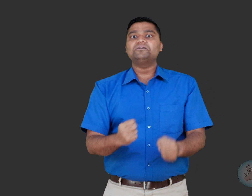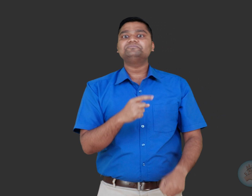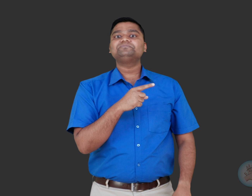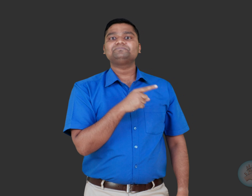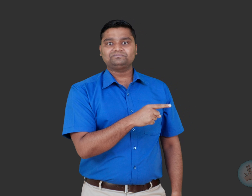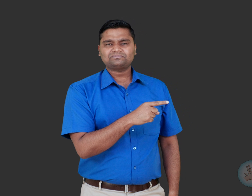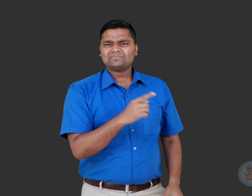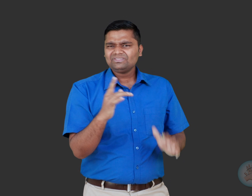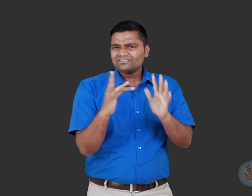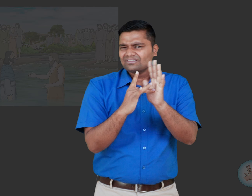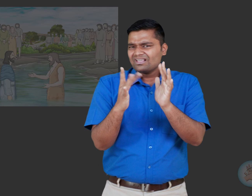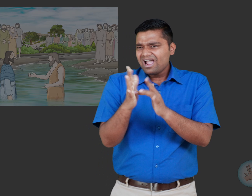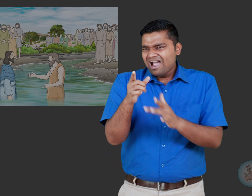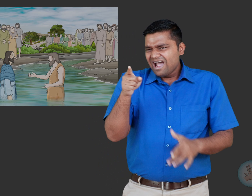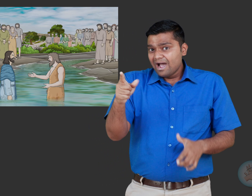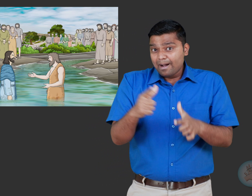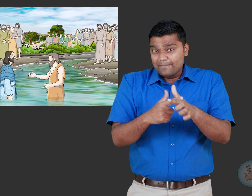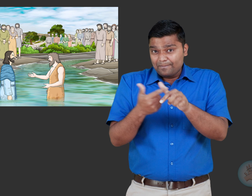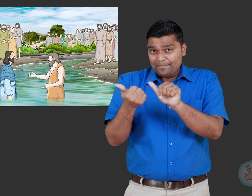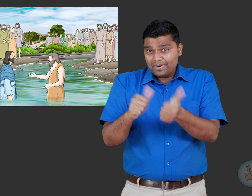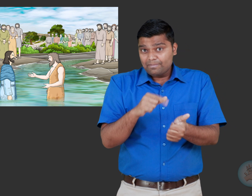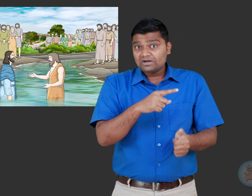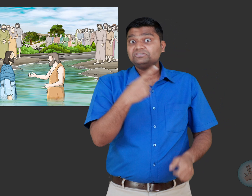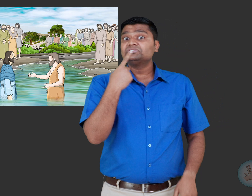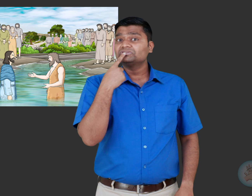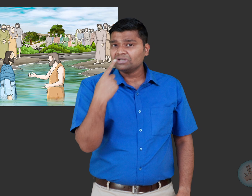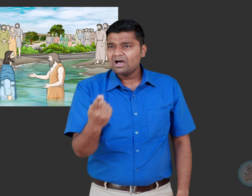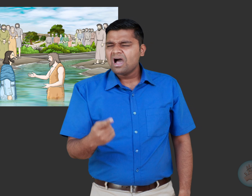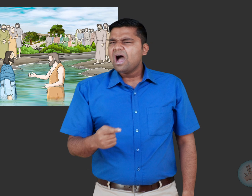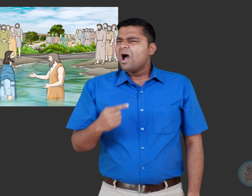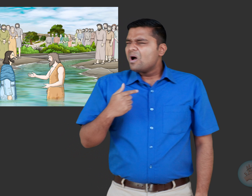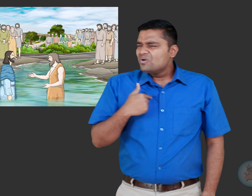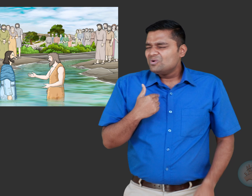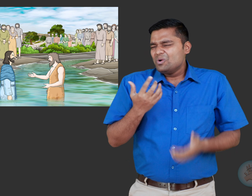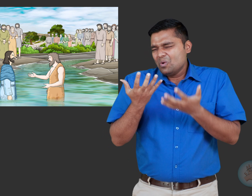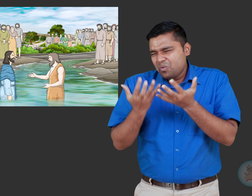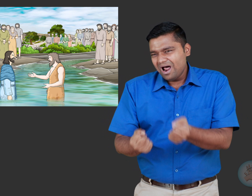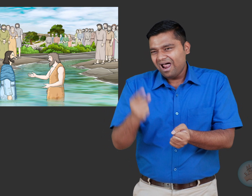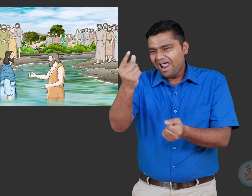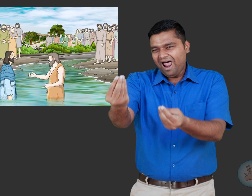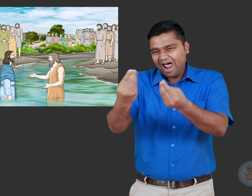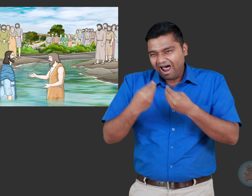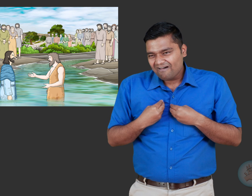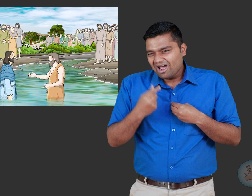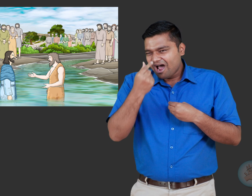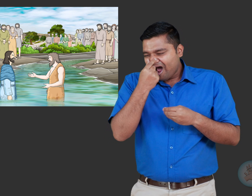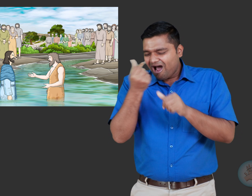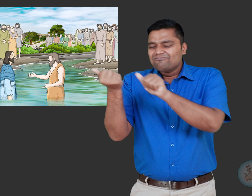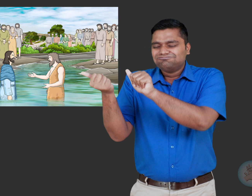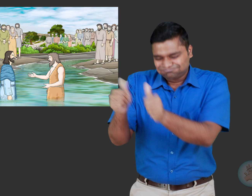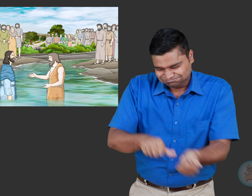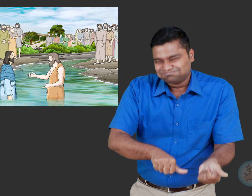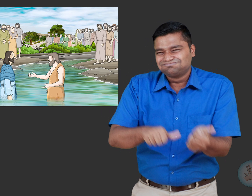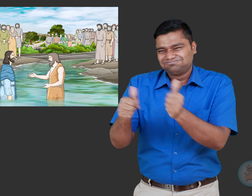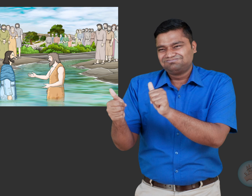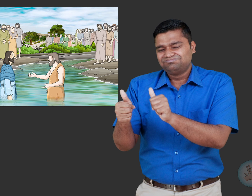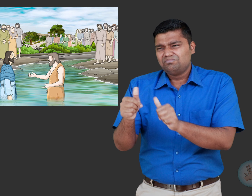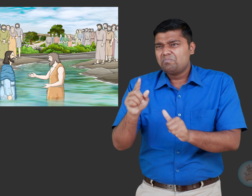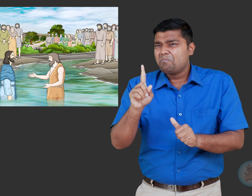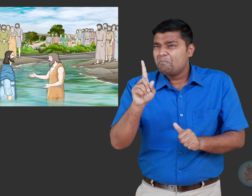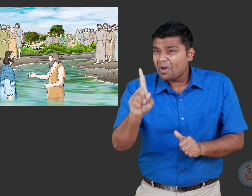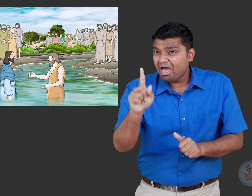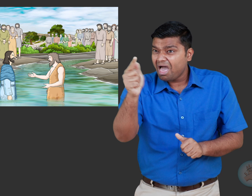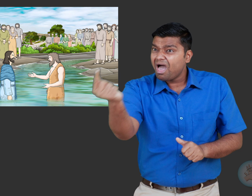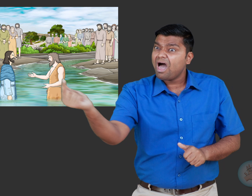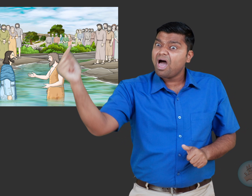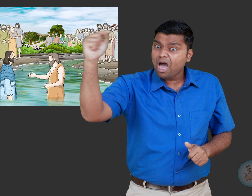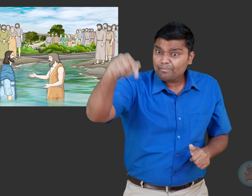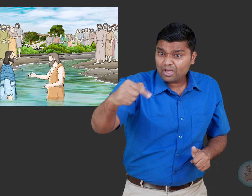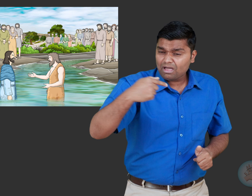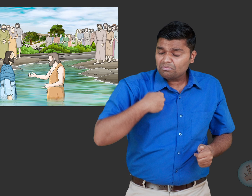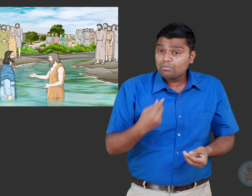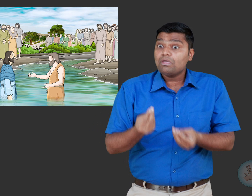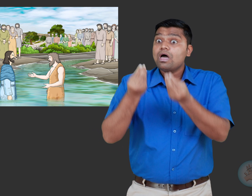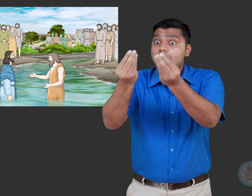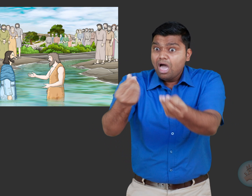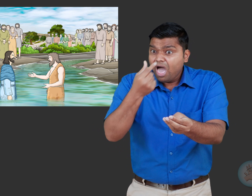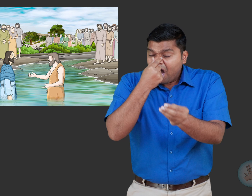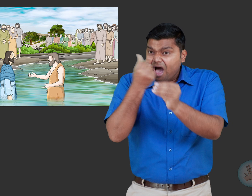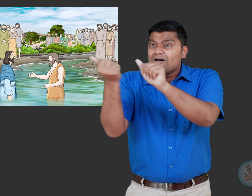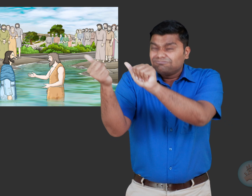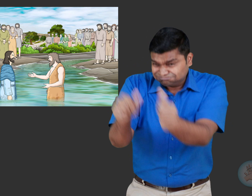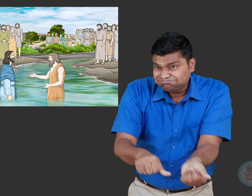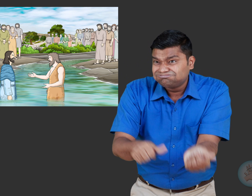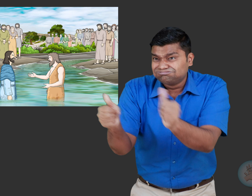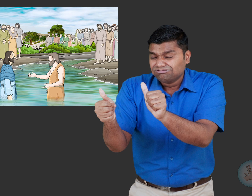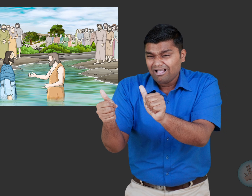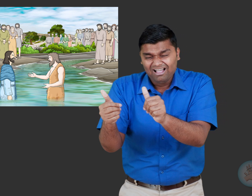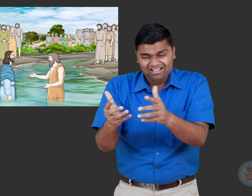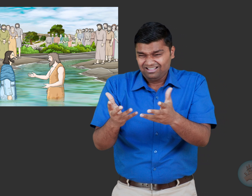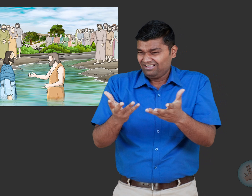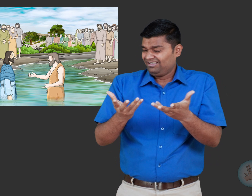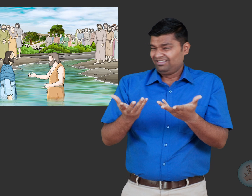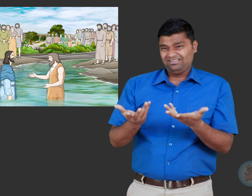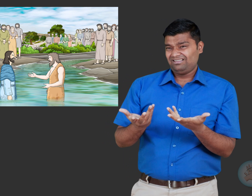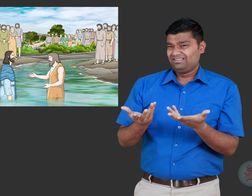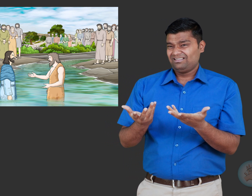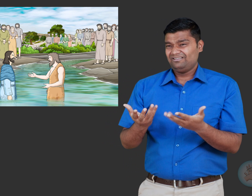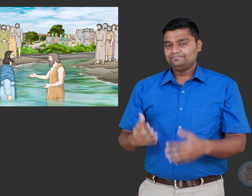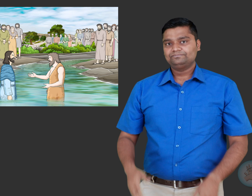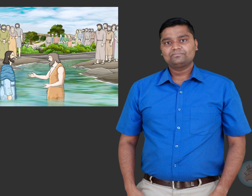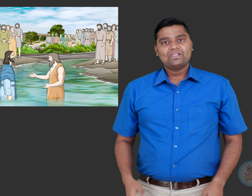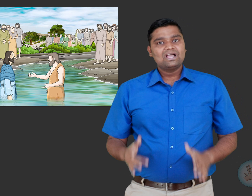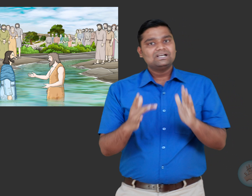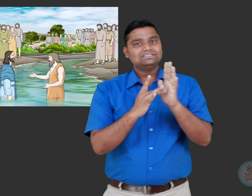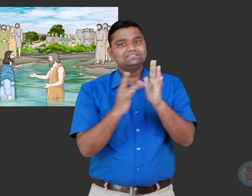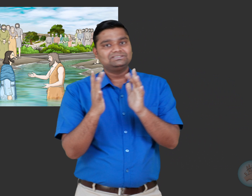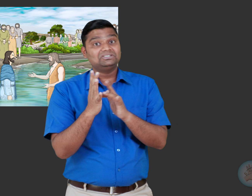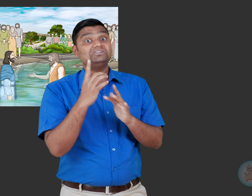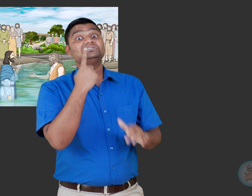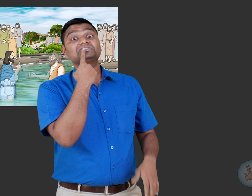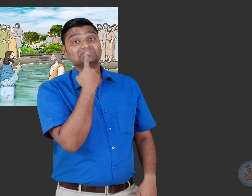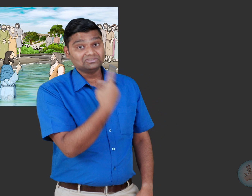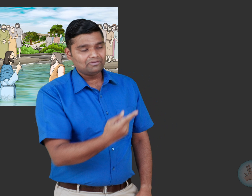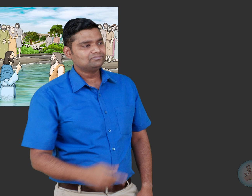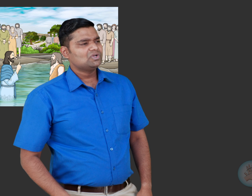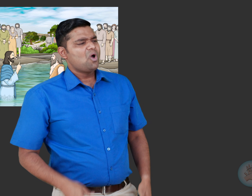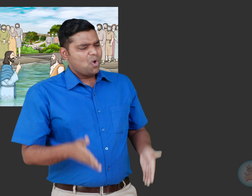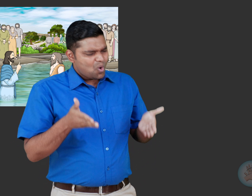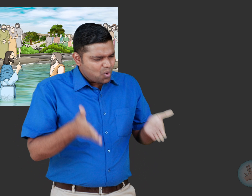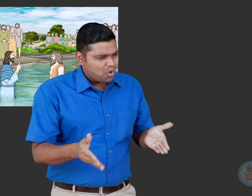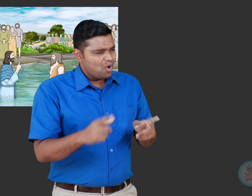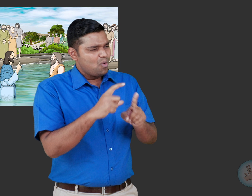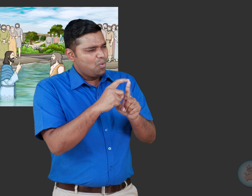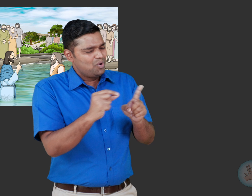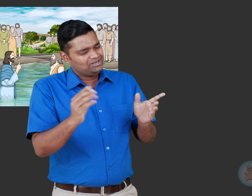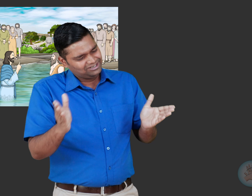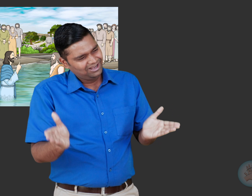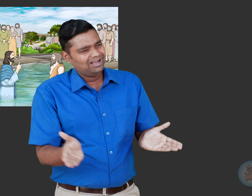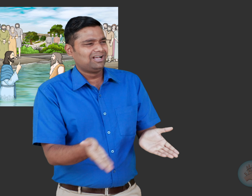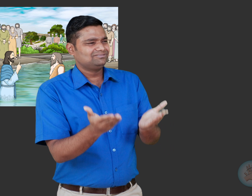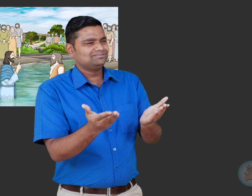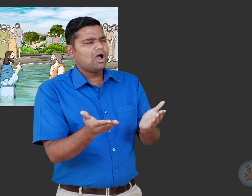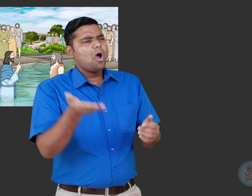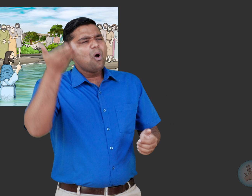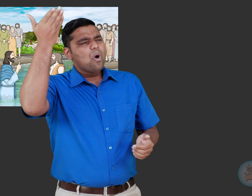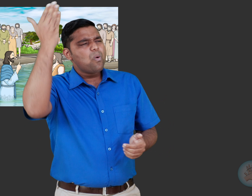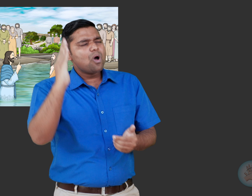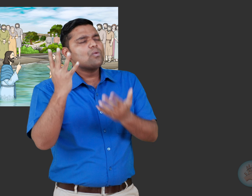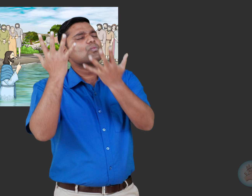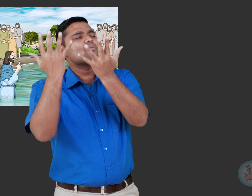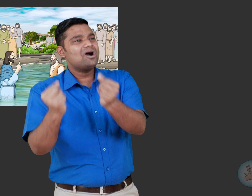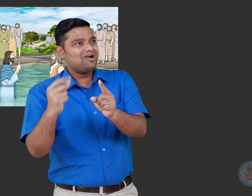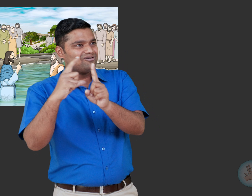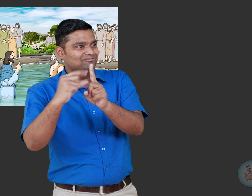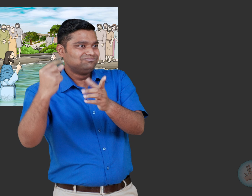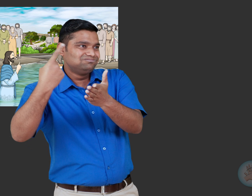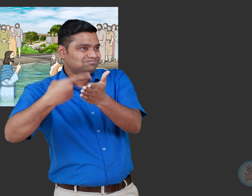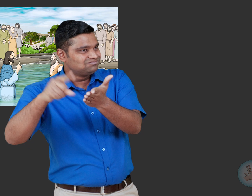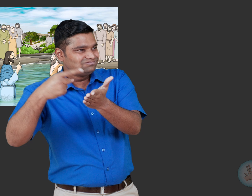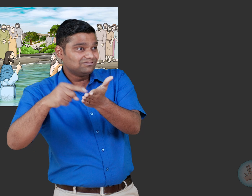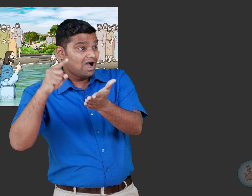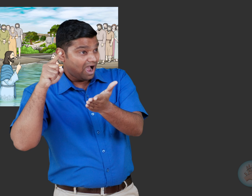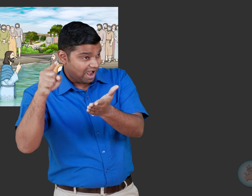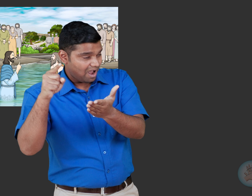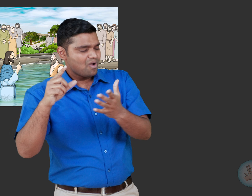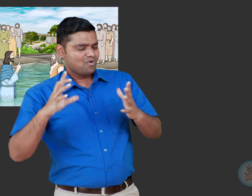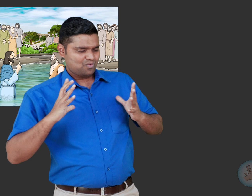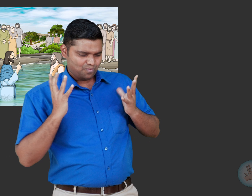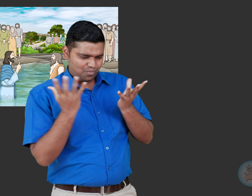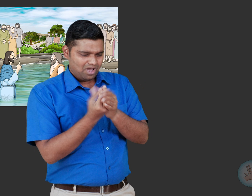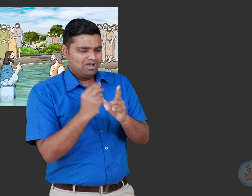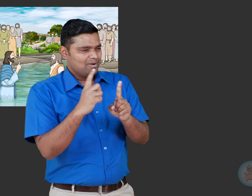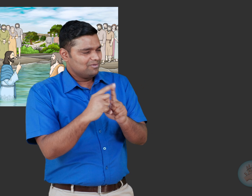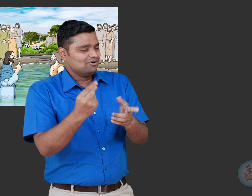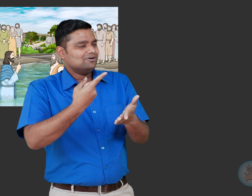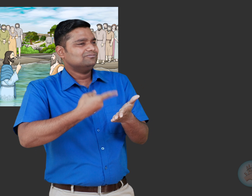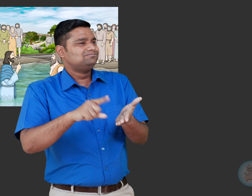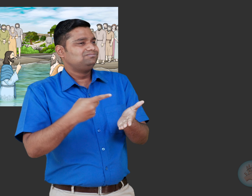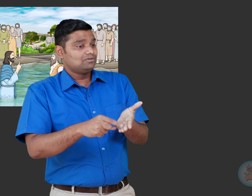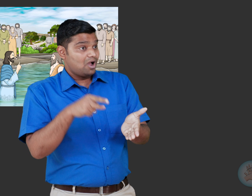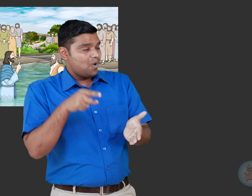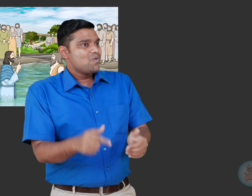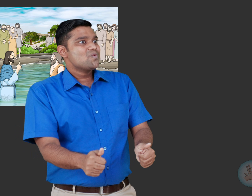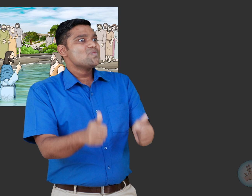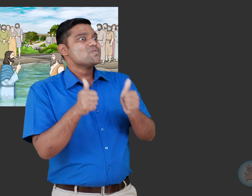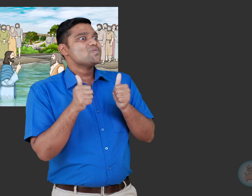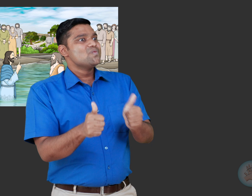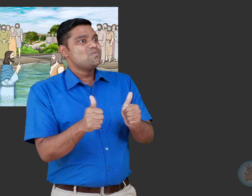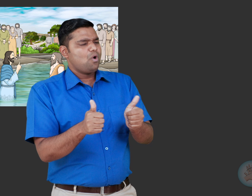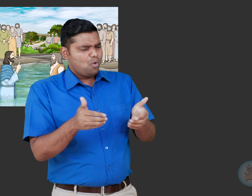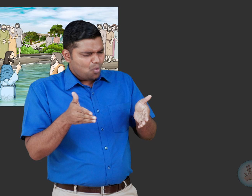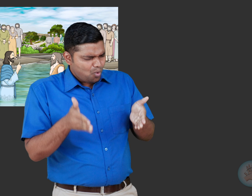But John tried to prevent Him, saying, “I need to be baptized by You, and do You come to me?”